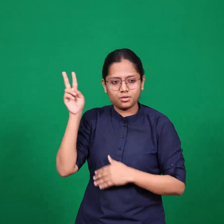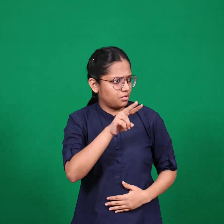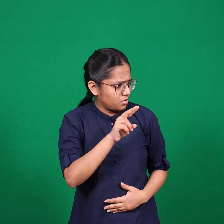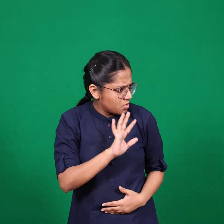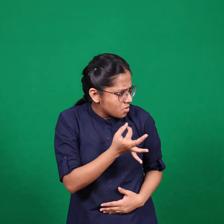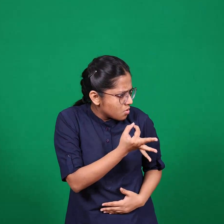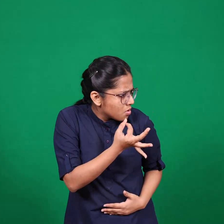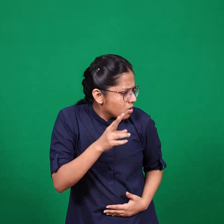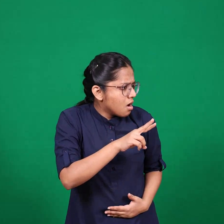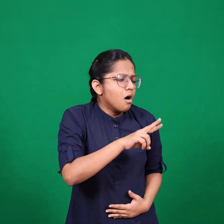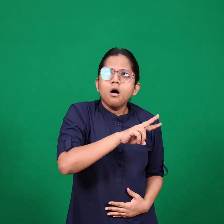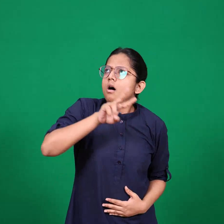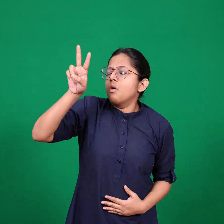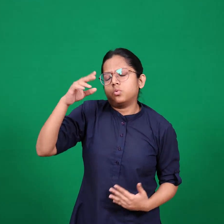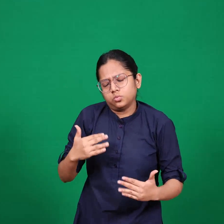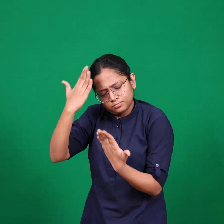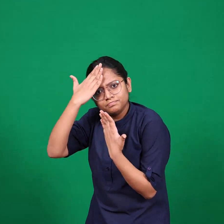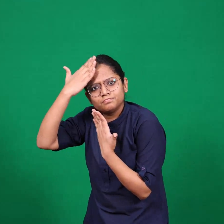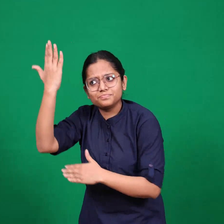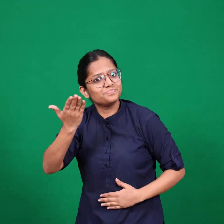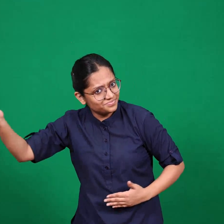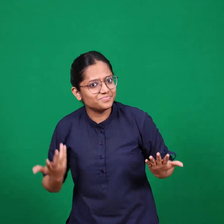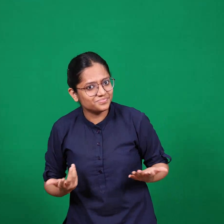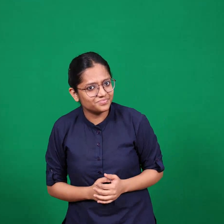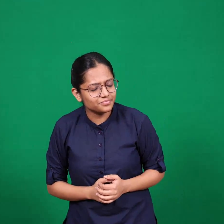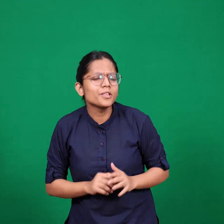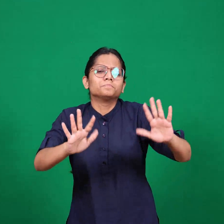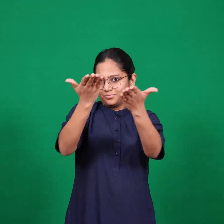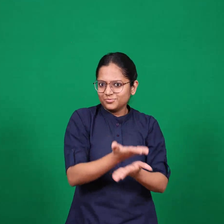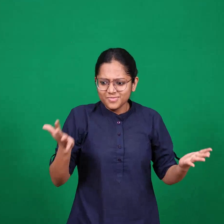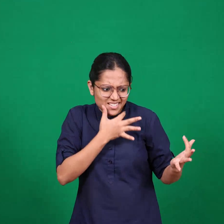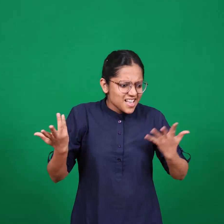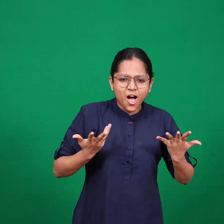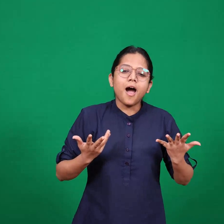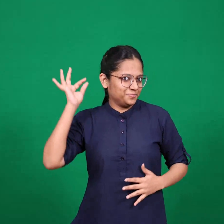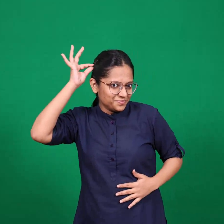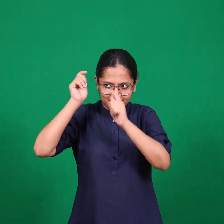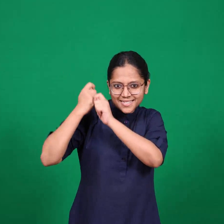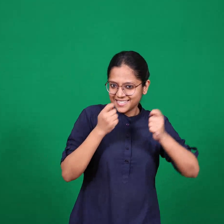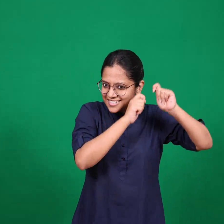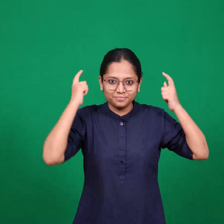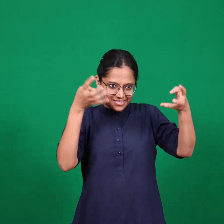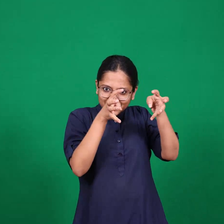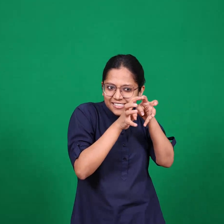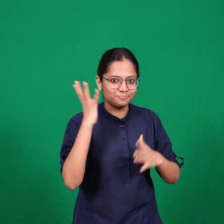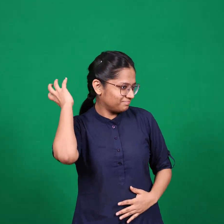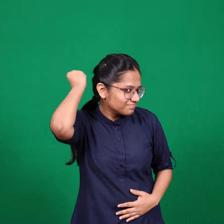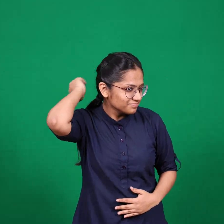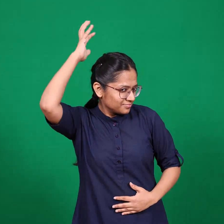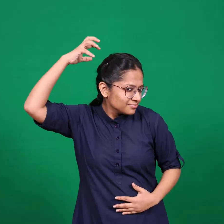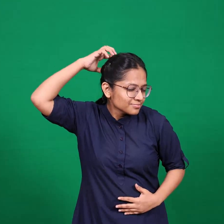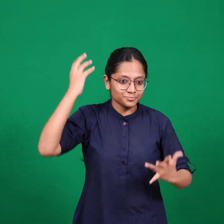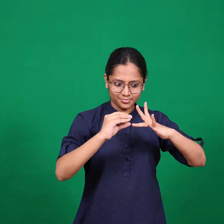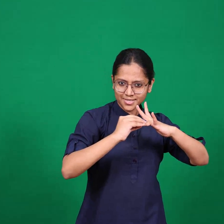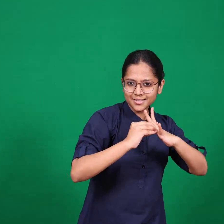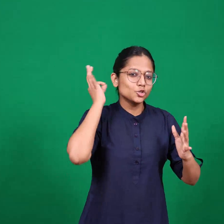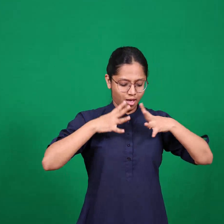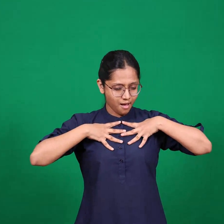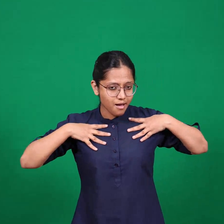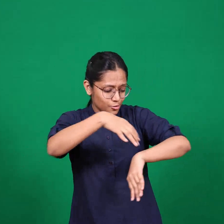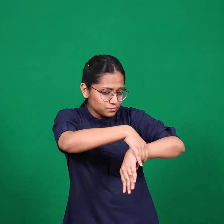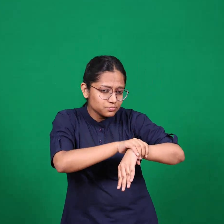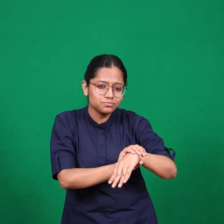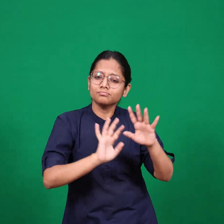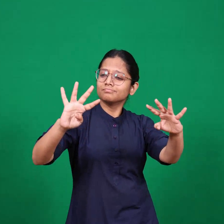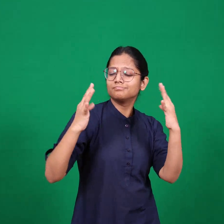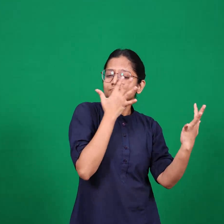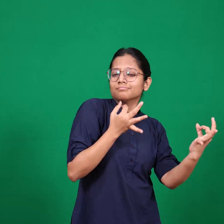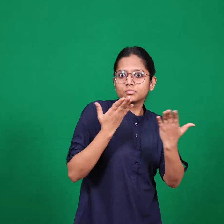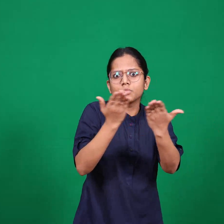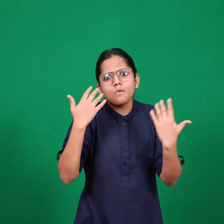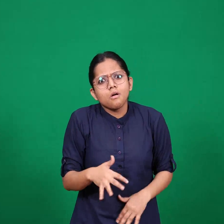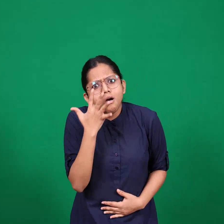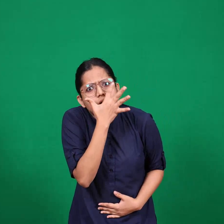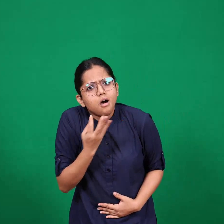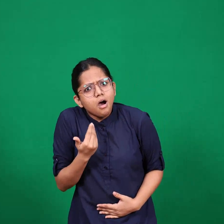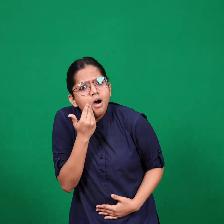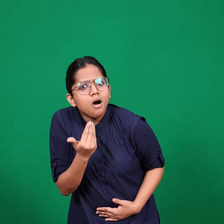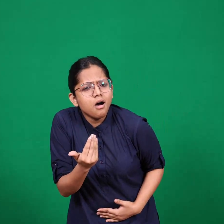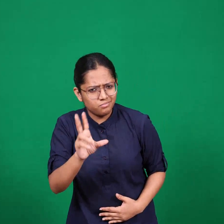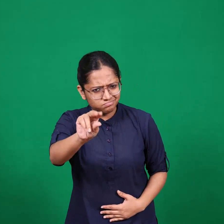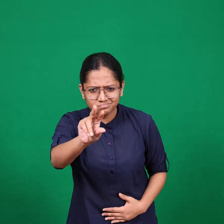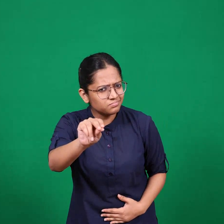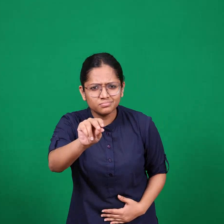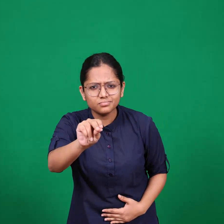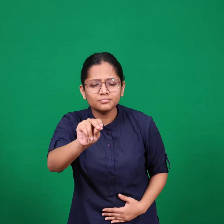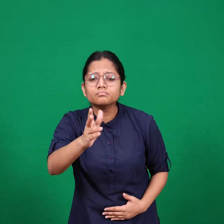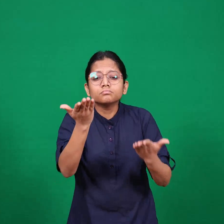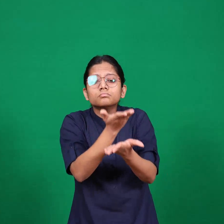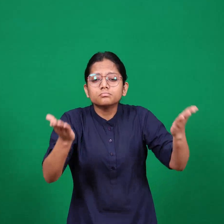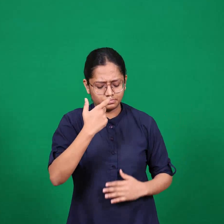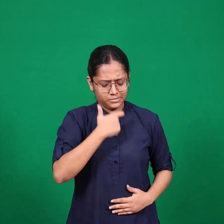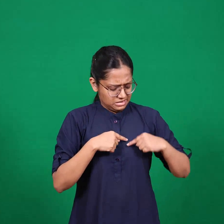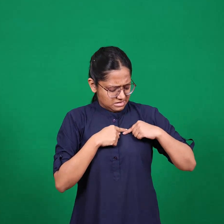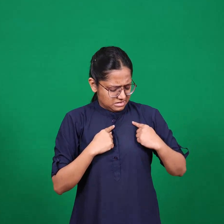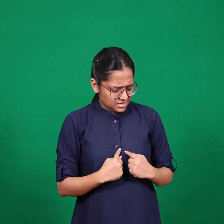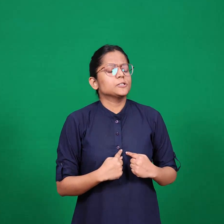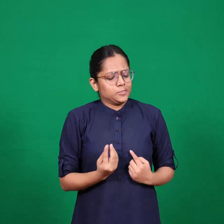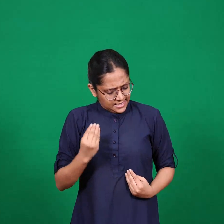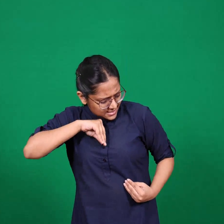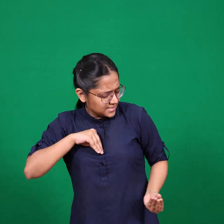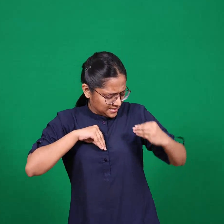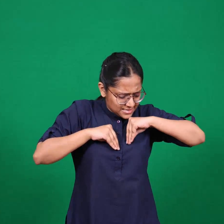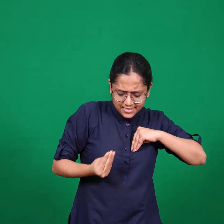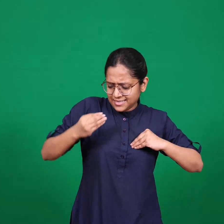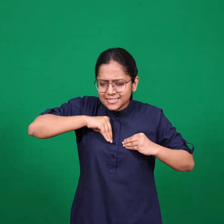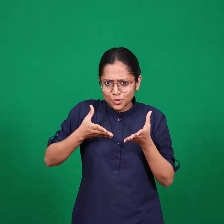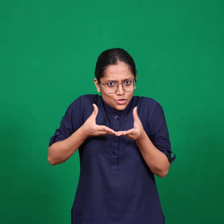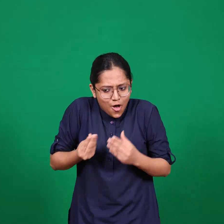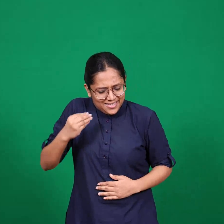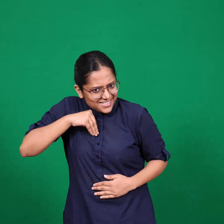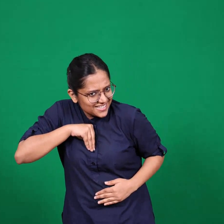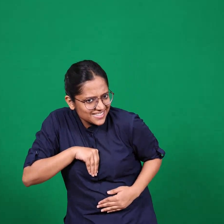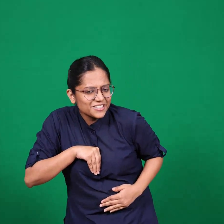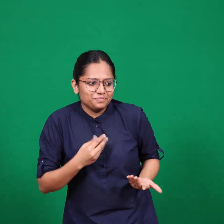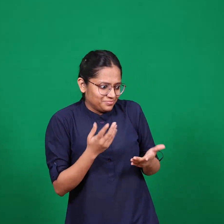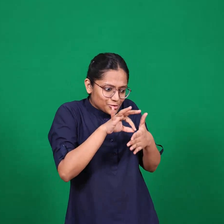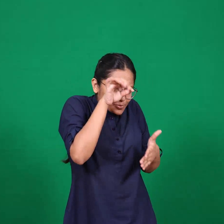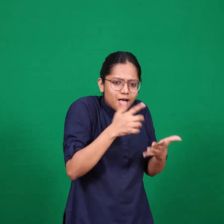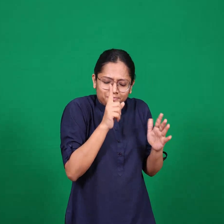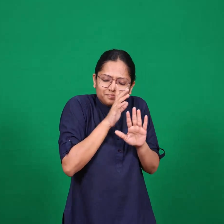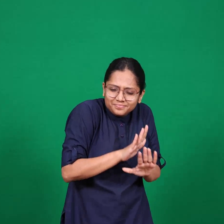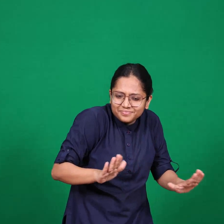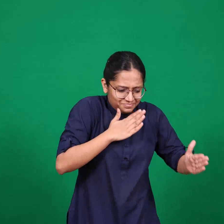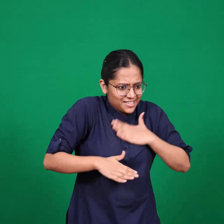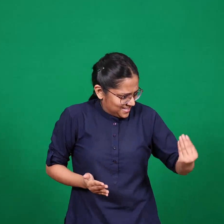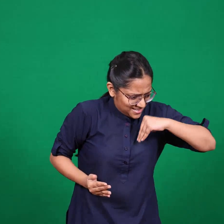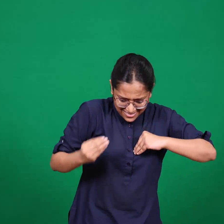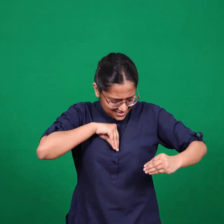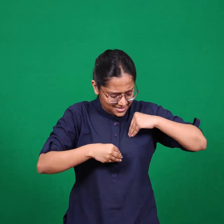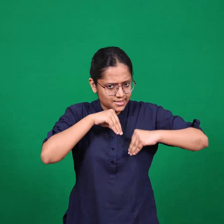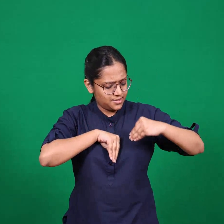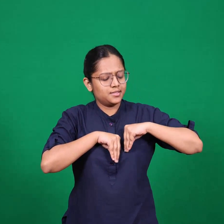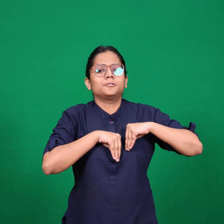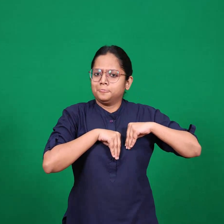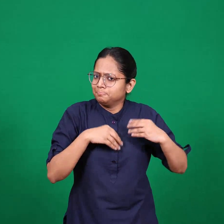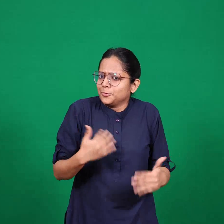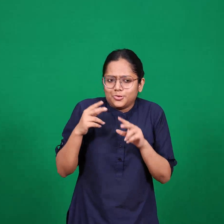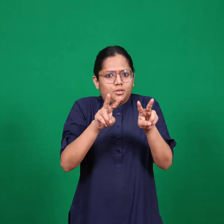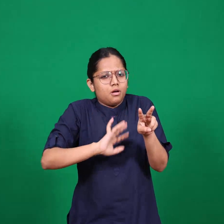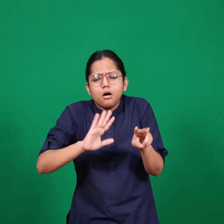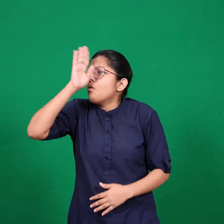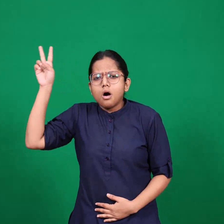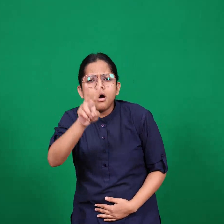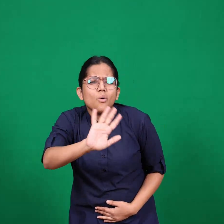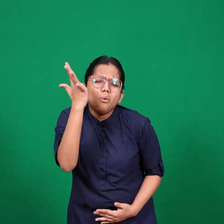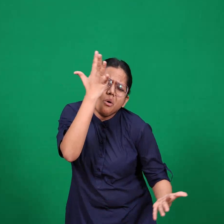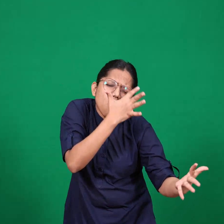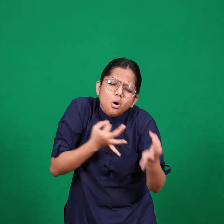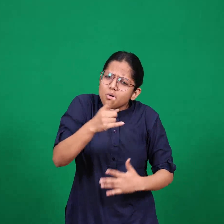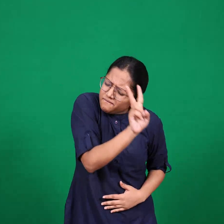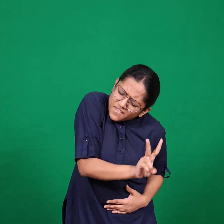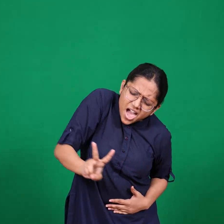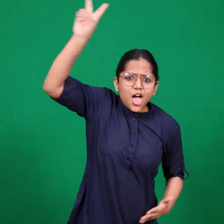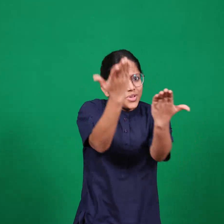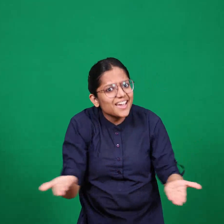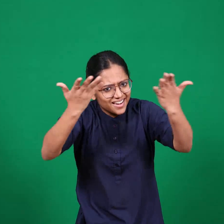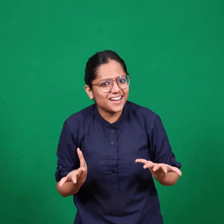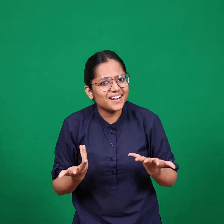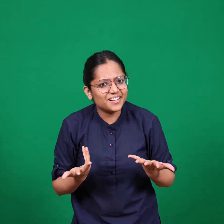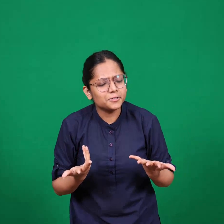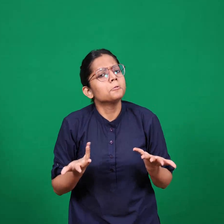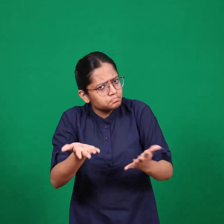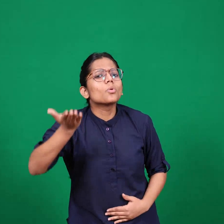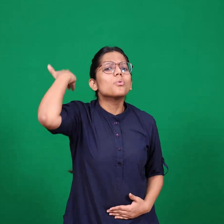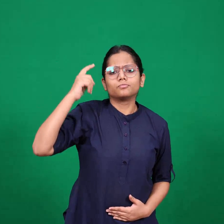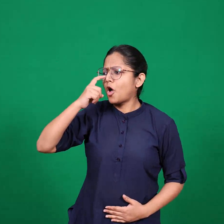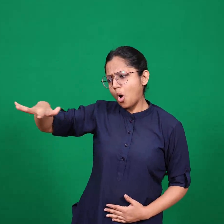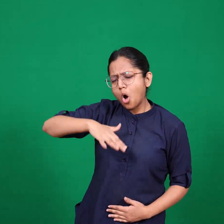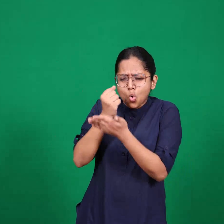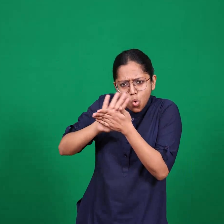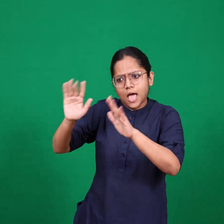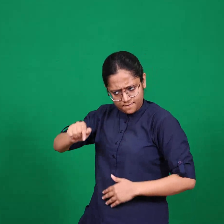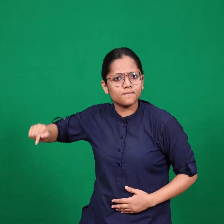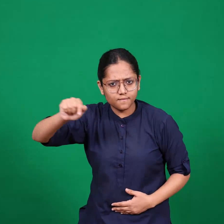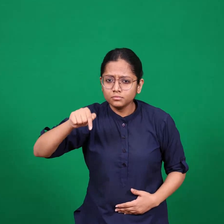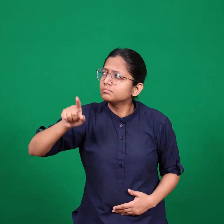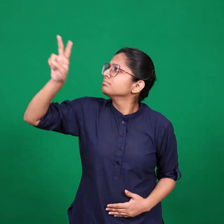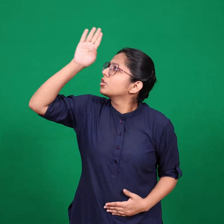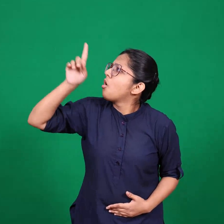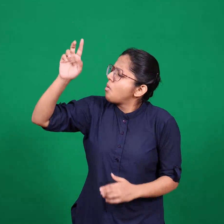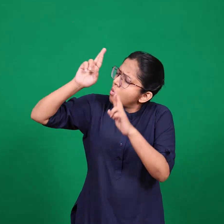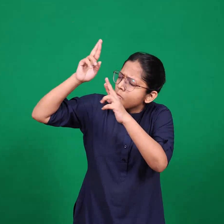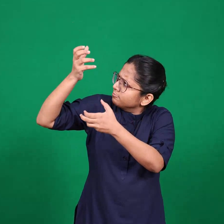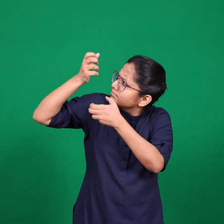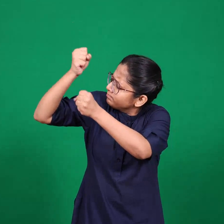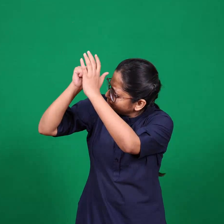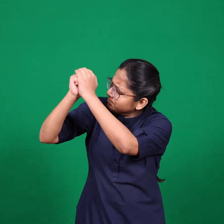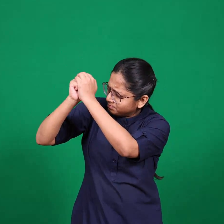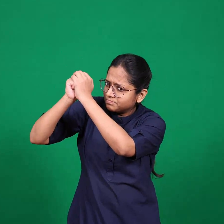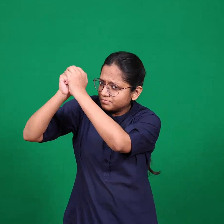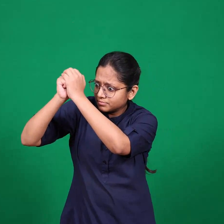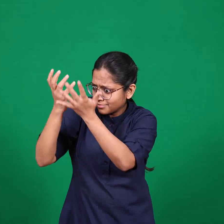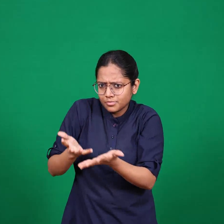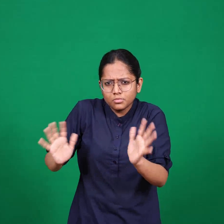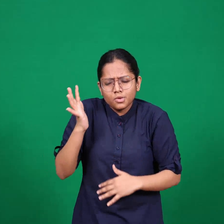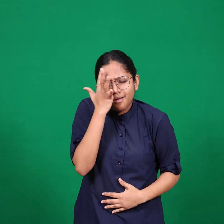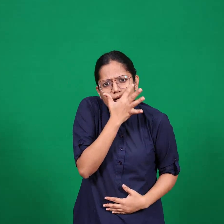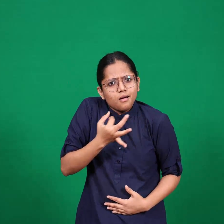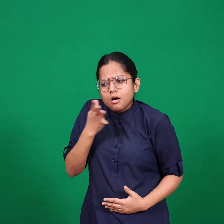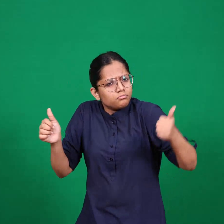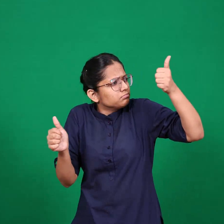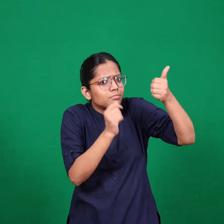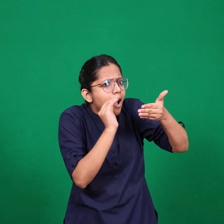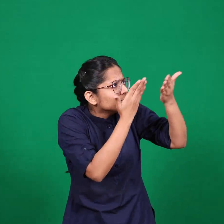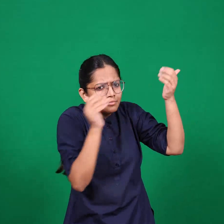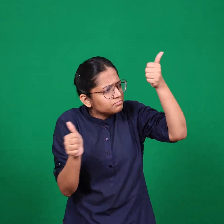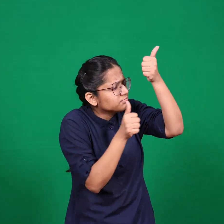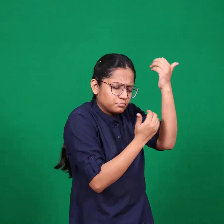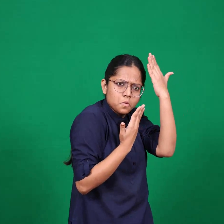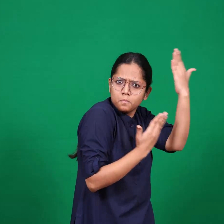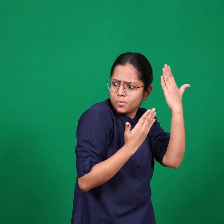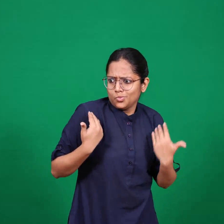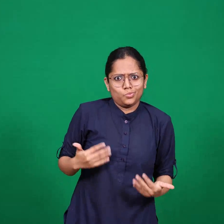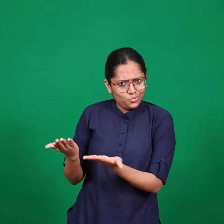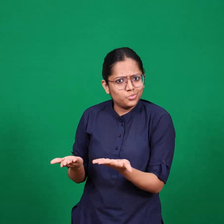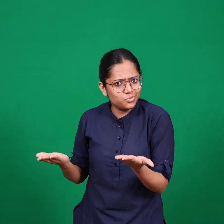Your beauty should not come from outward adornment, such as braided hair or gold jewelry or fine clothes, but from the inner disposition of your heart, the unfading beauty of a gentle and quiet spirit, which is precious in God's sight.